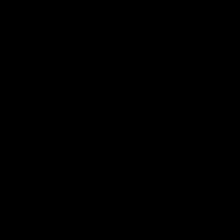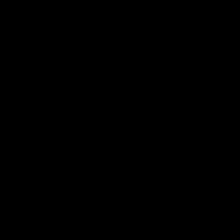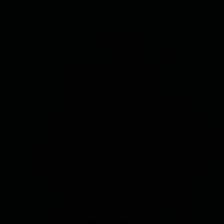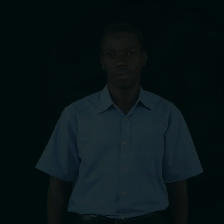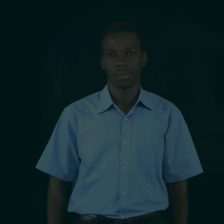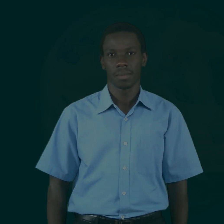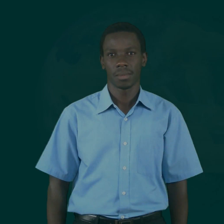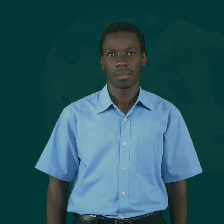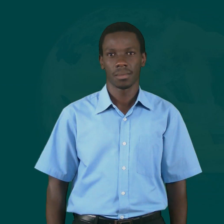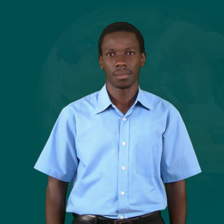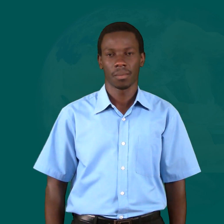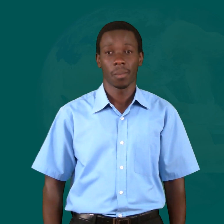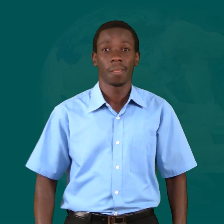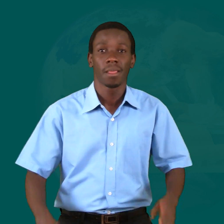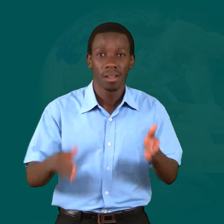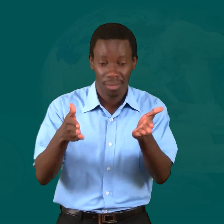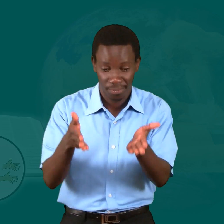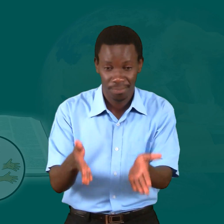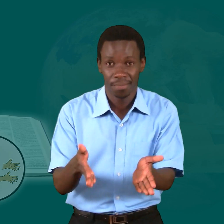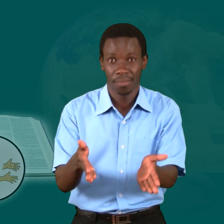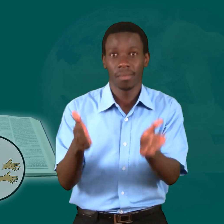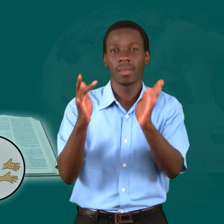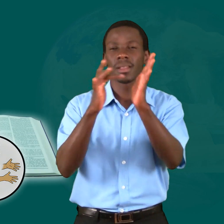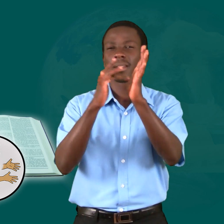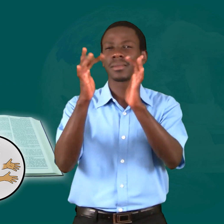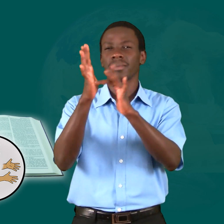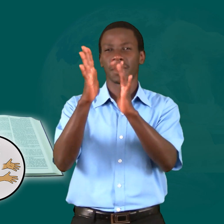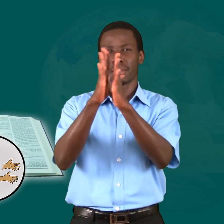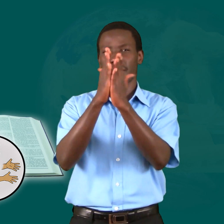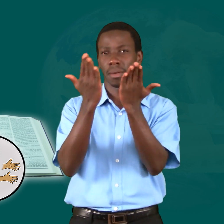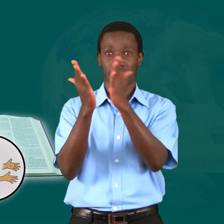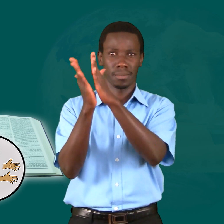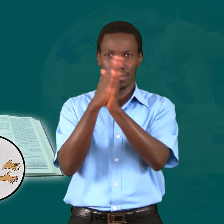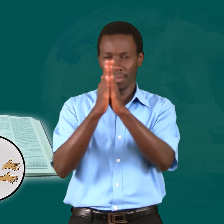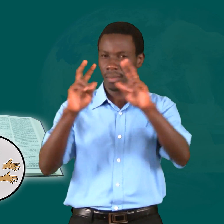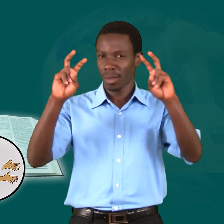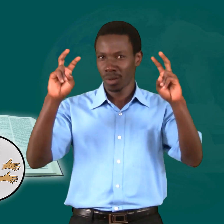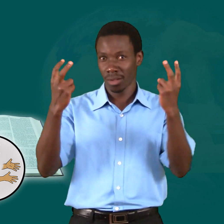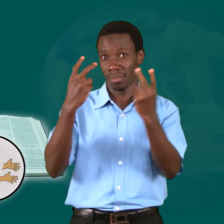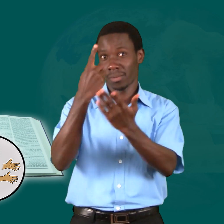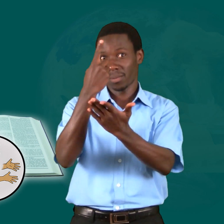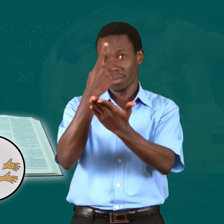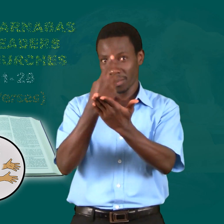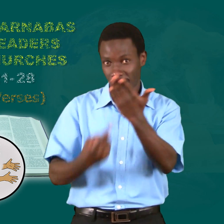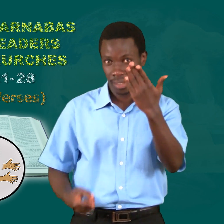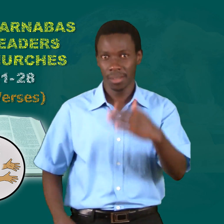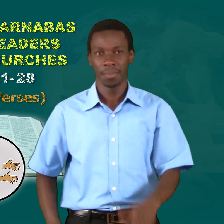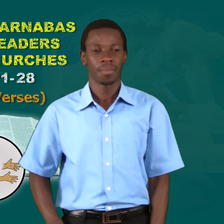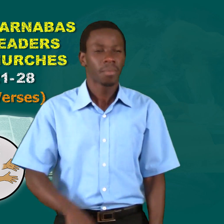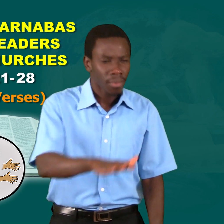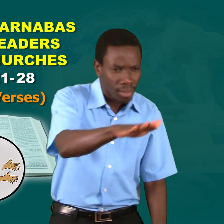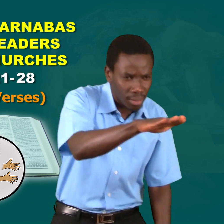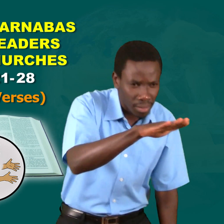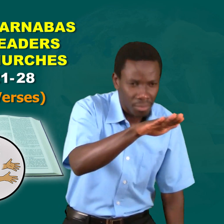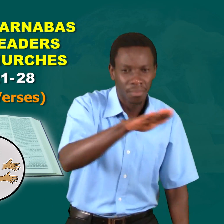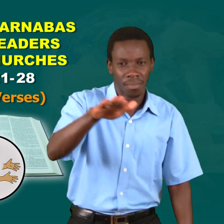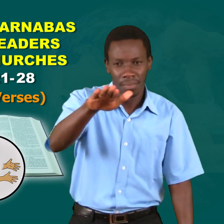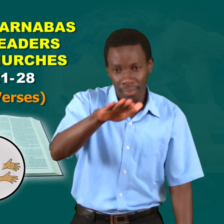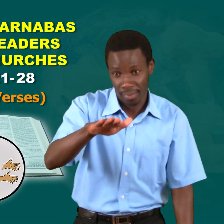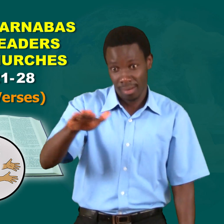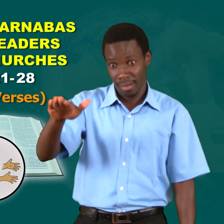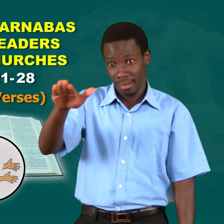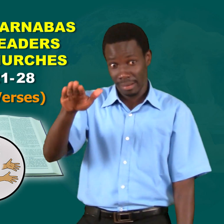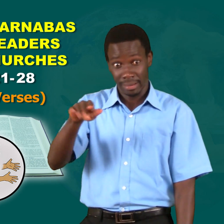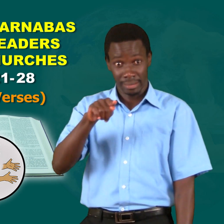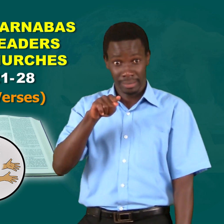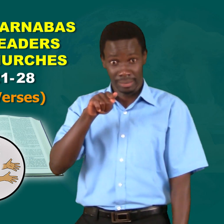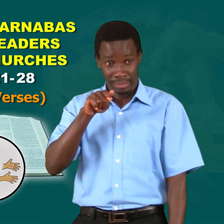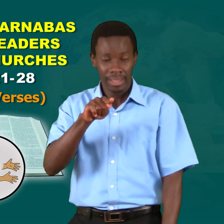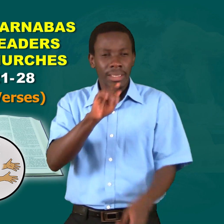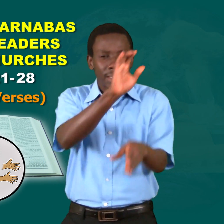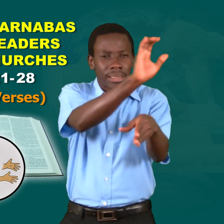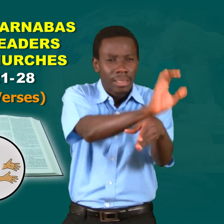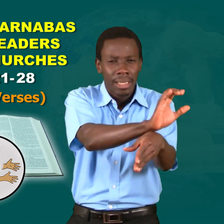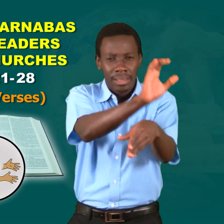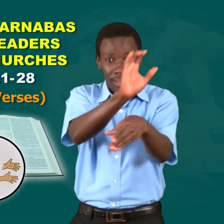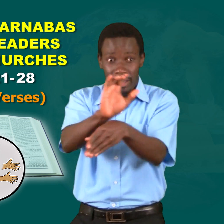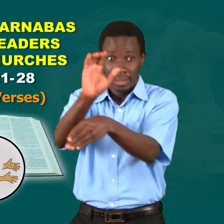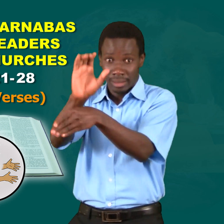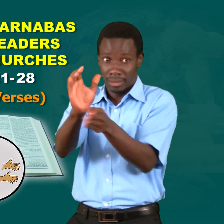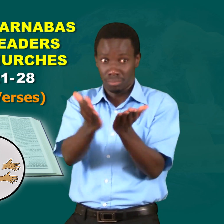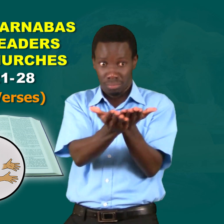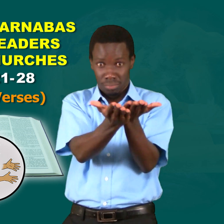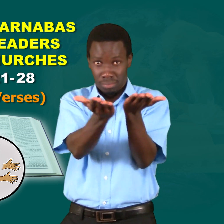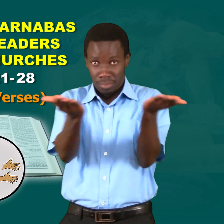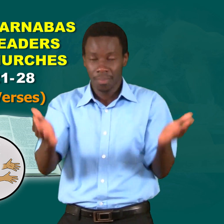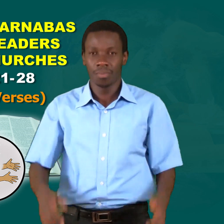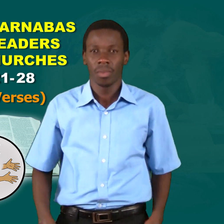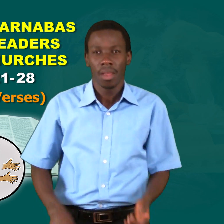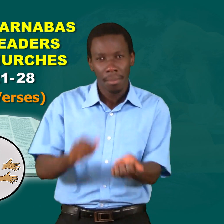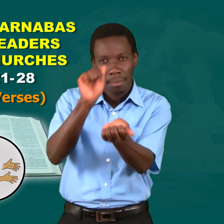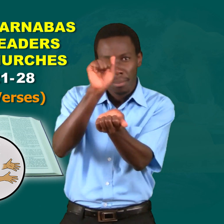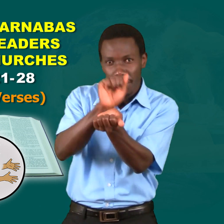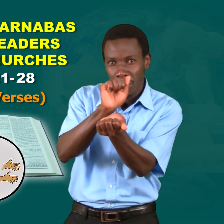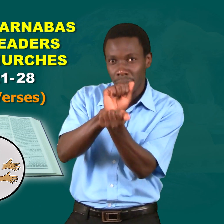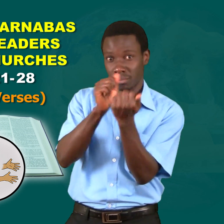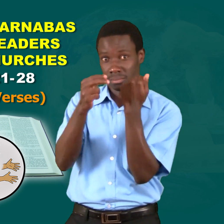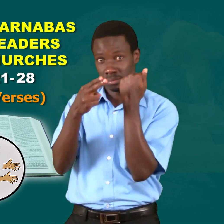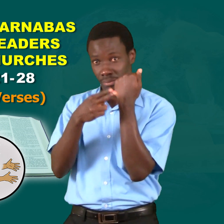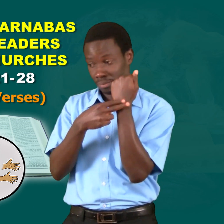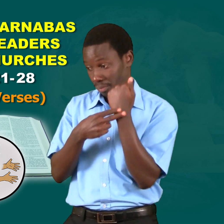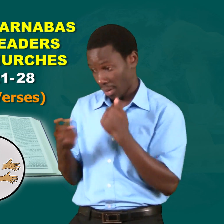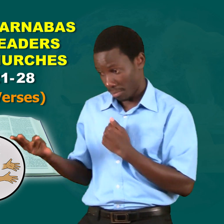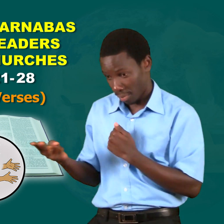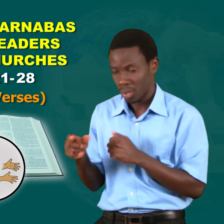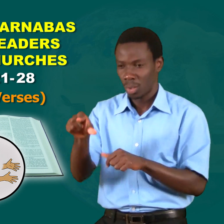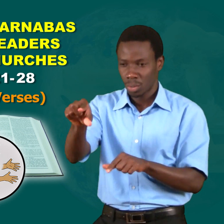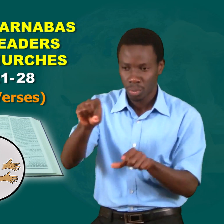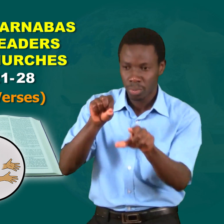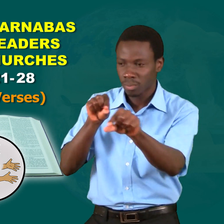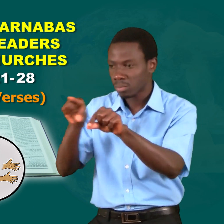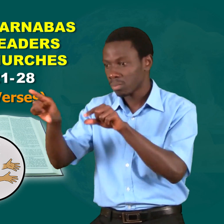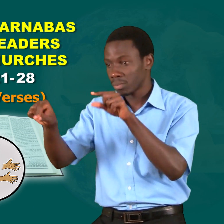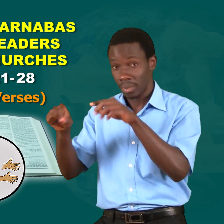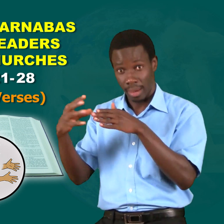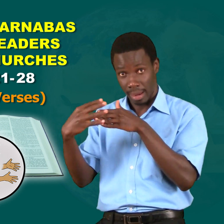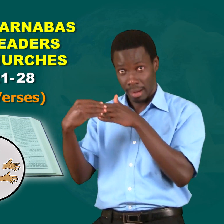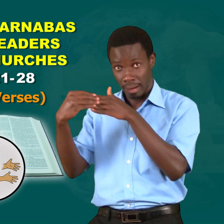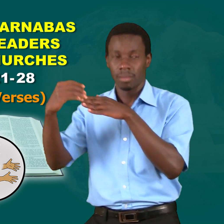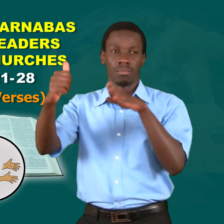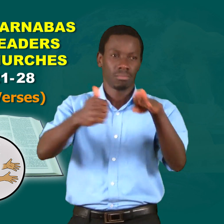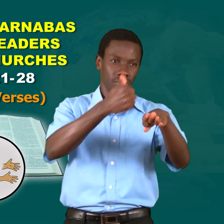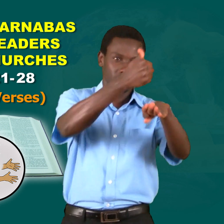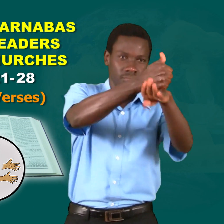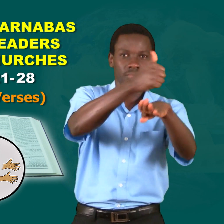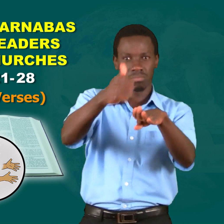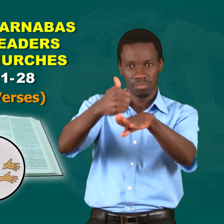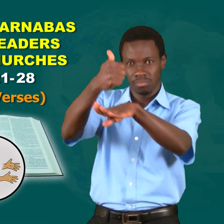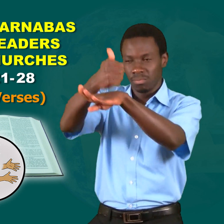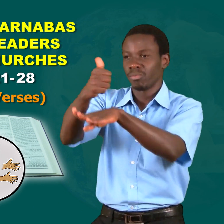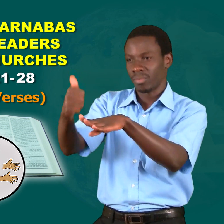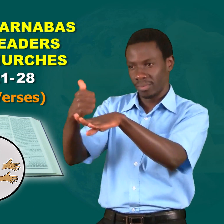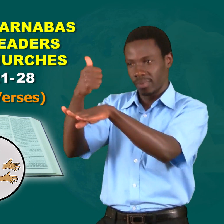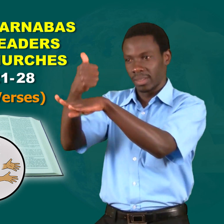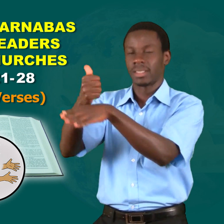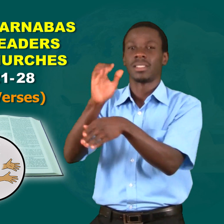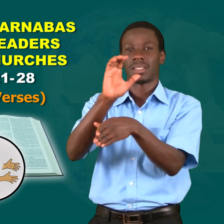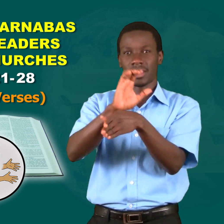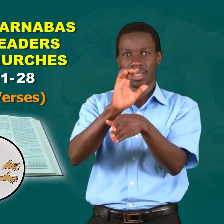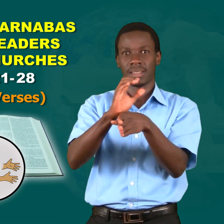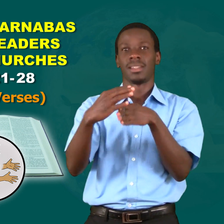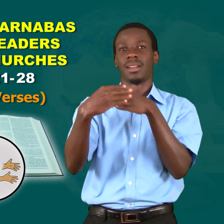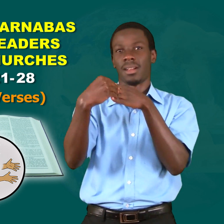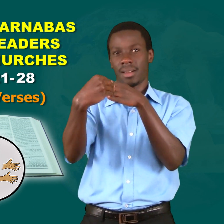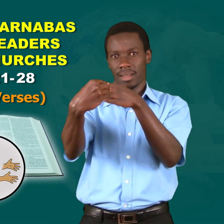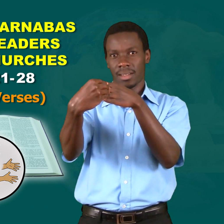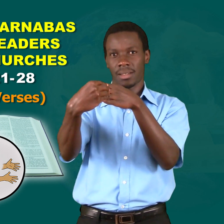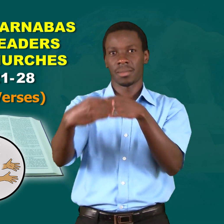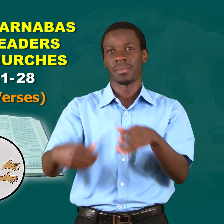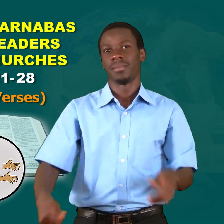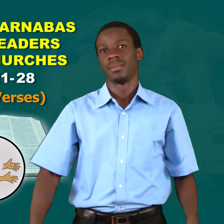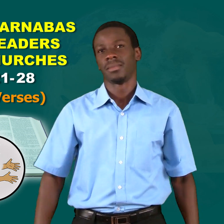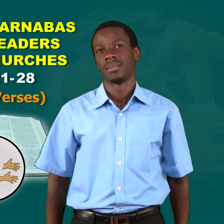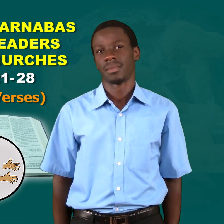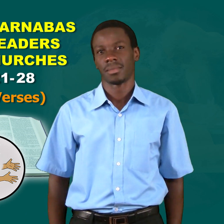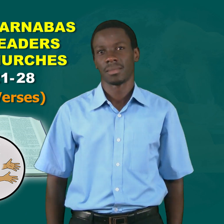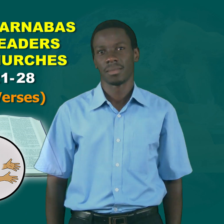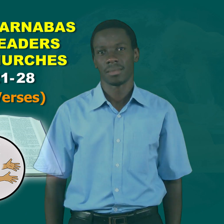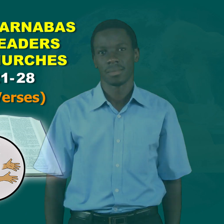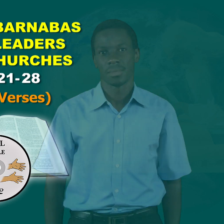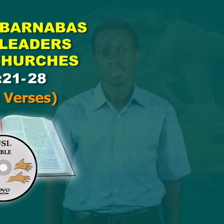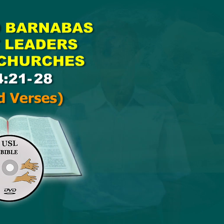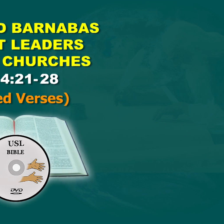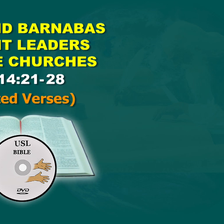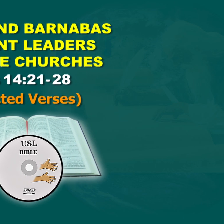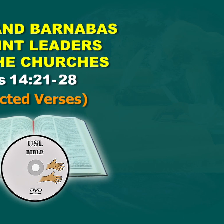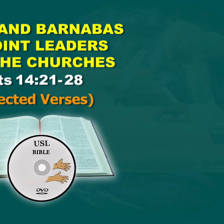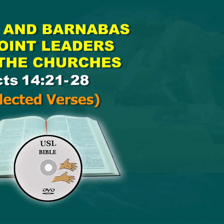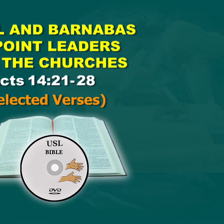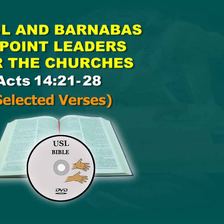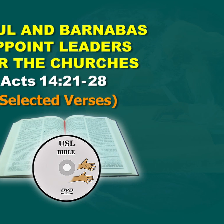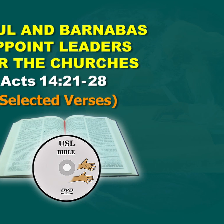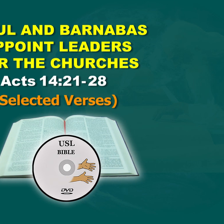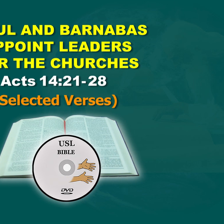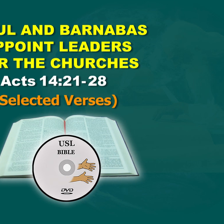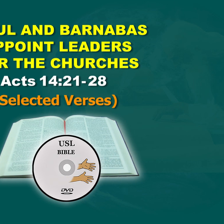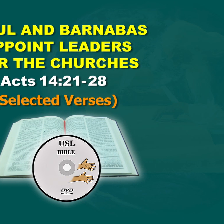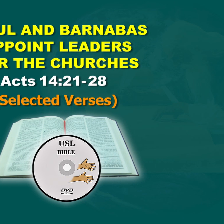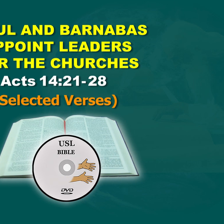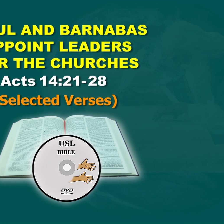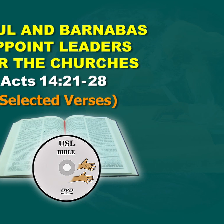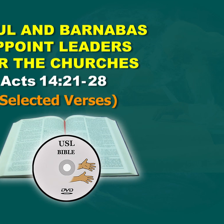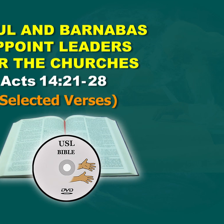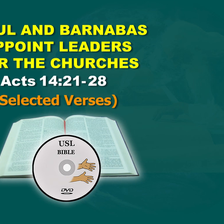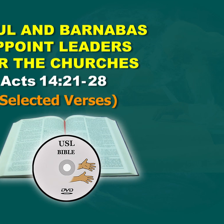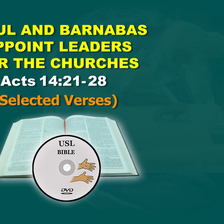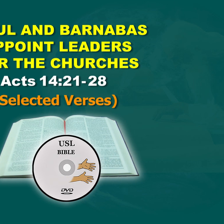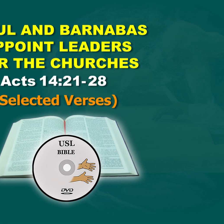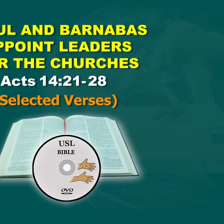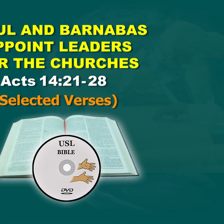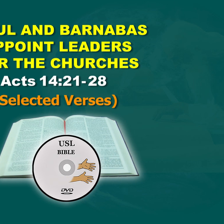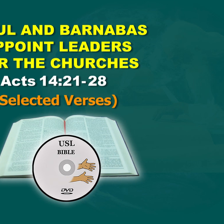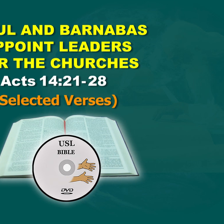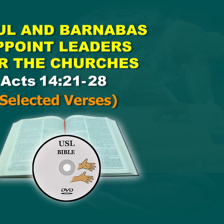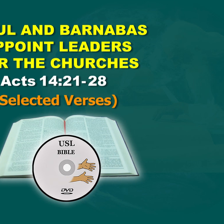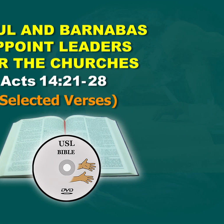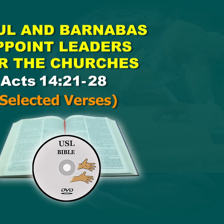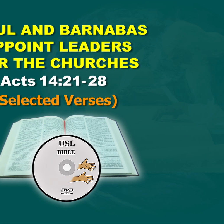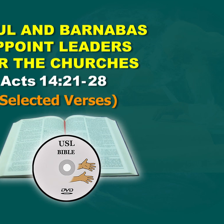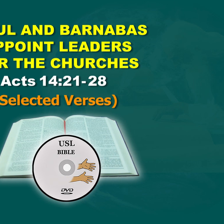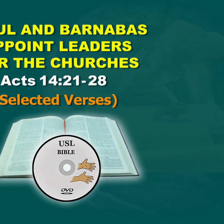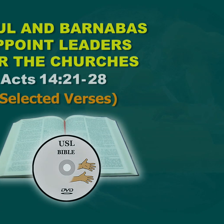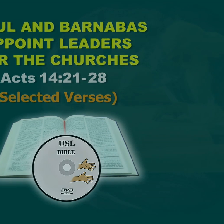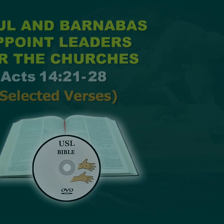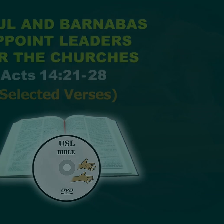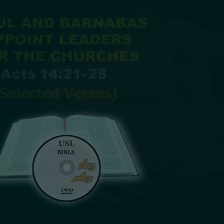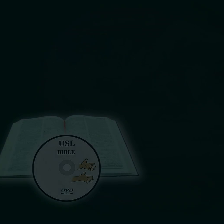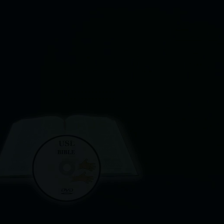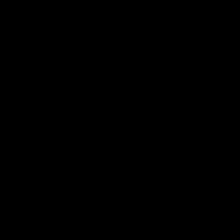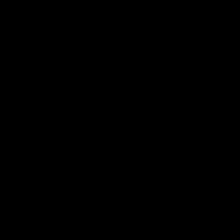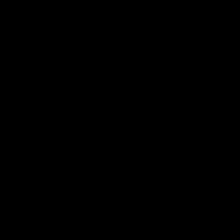Paul and Barnabas appoint leaders for the churches